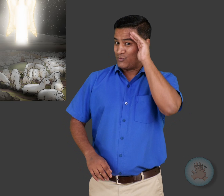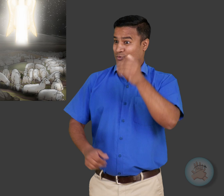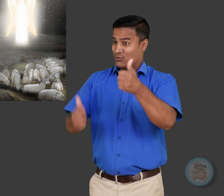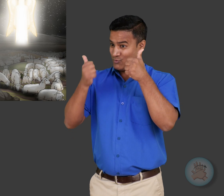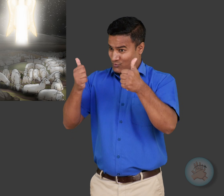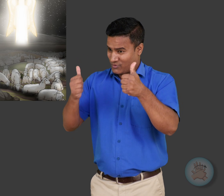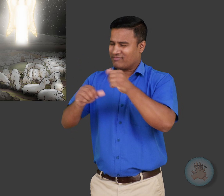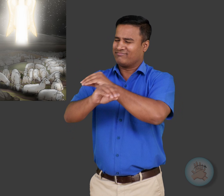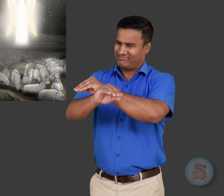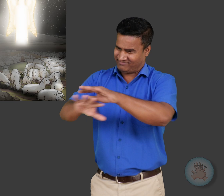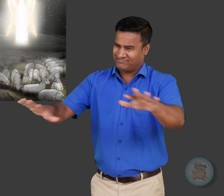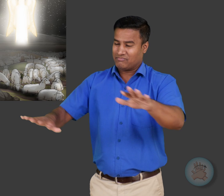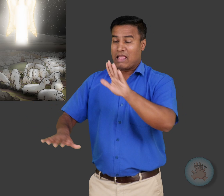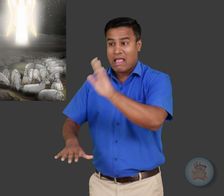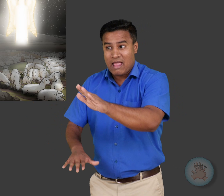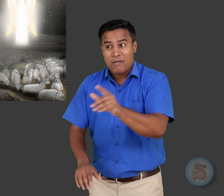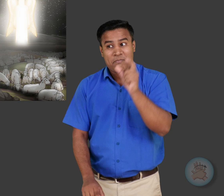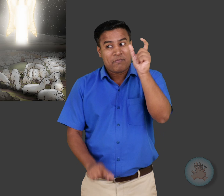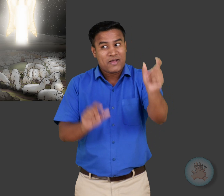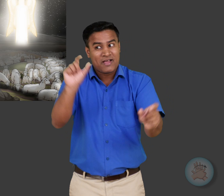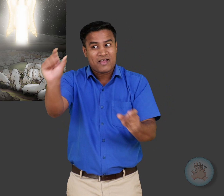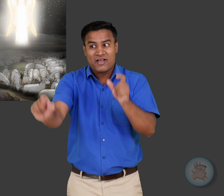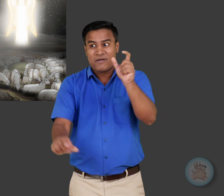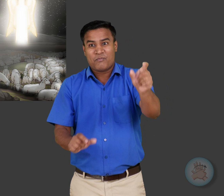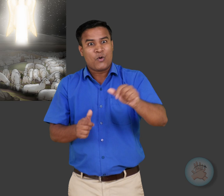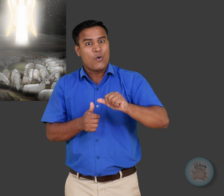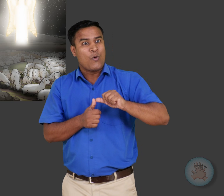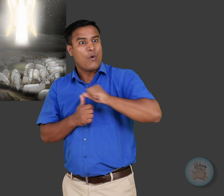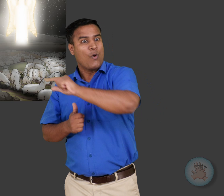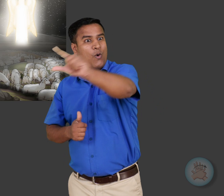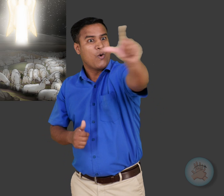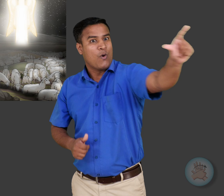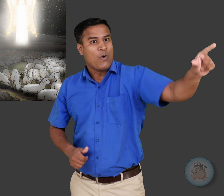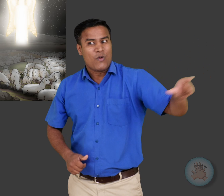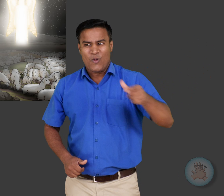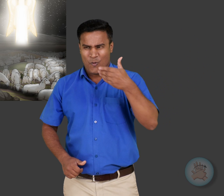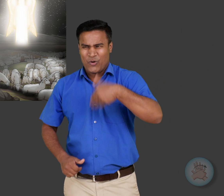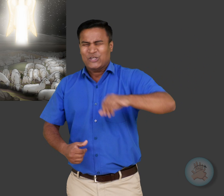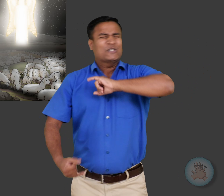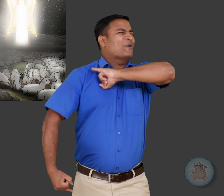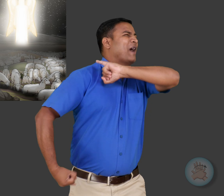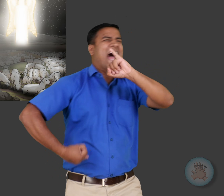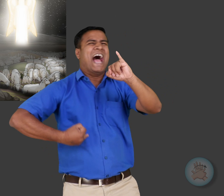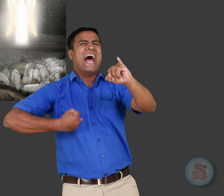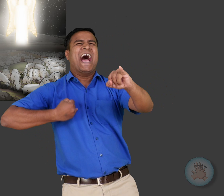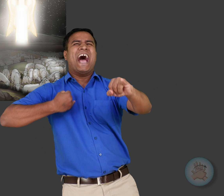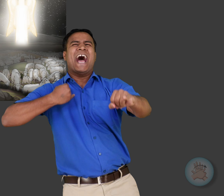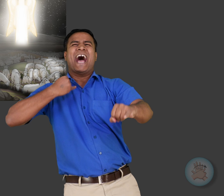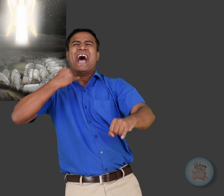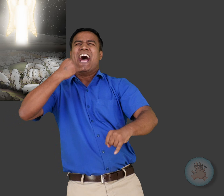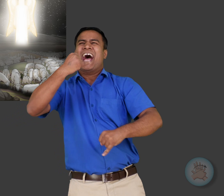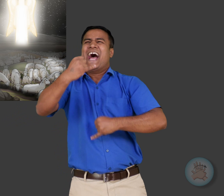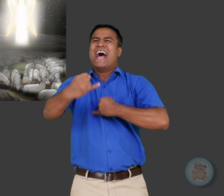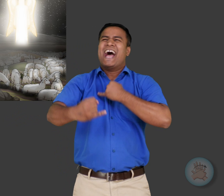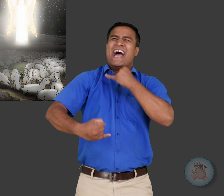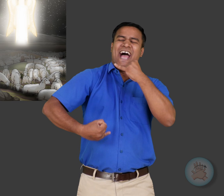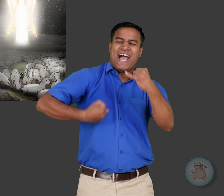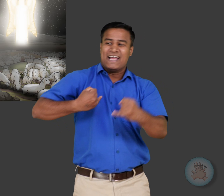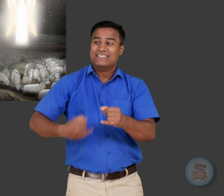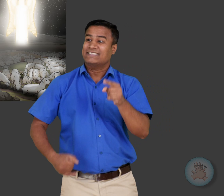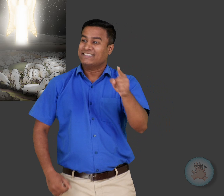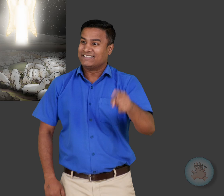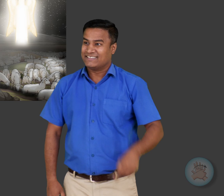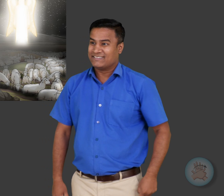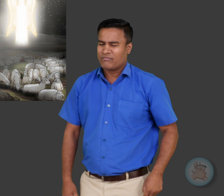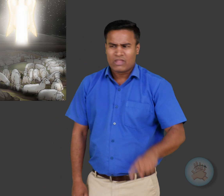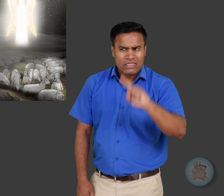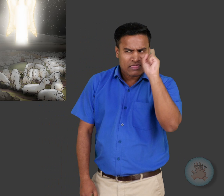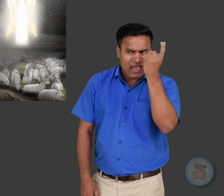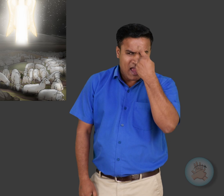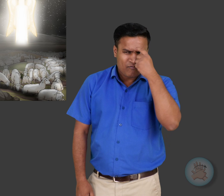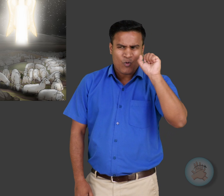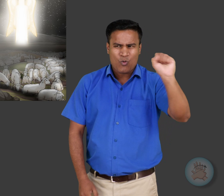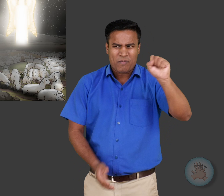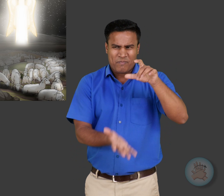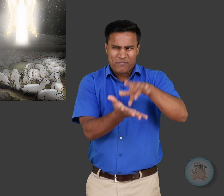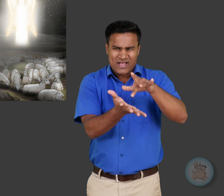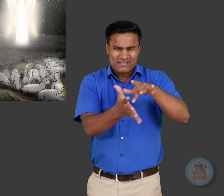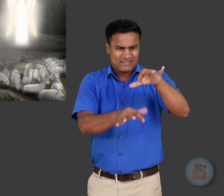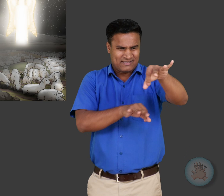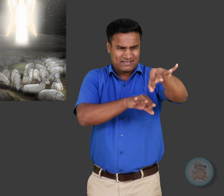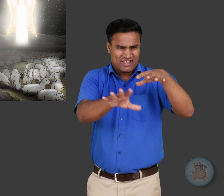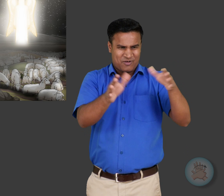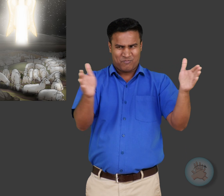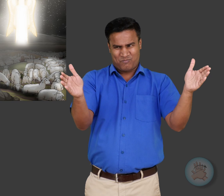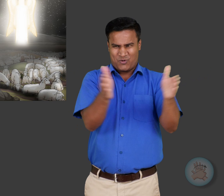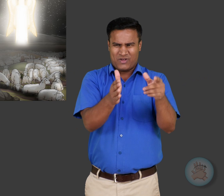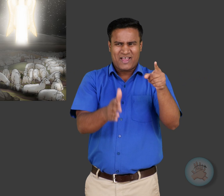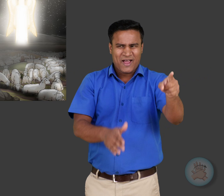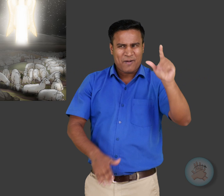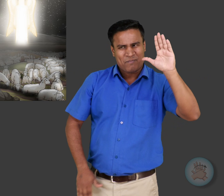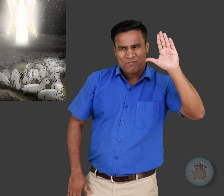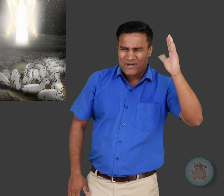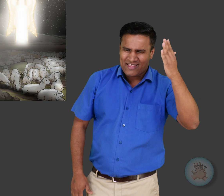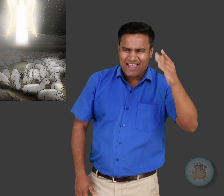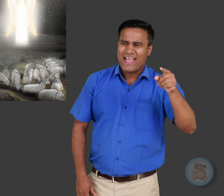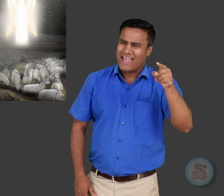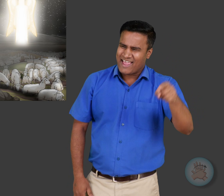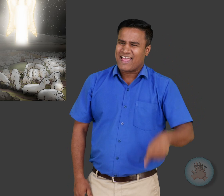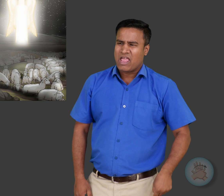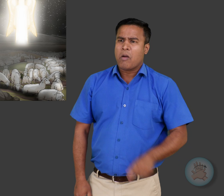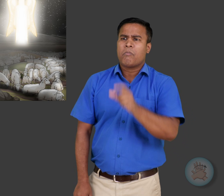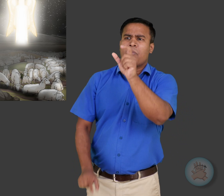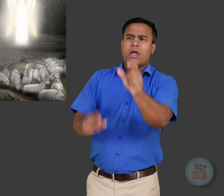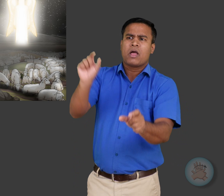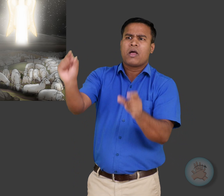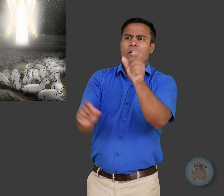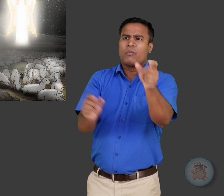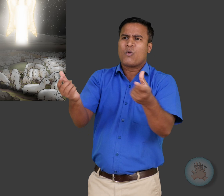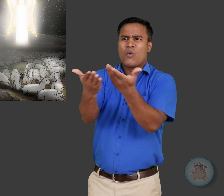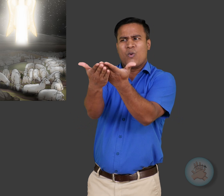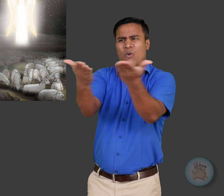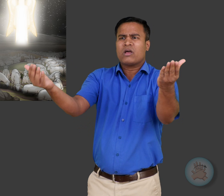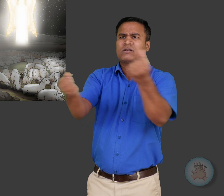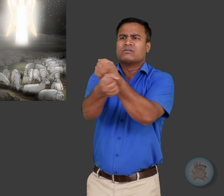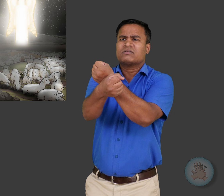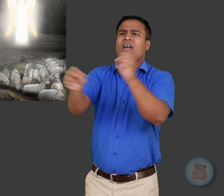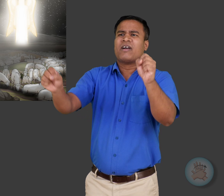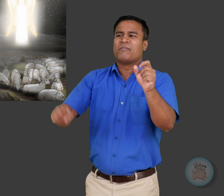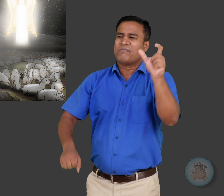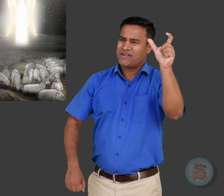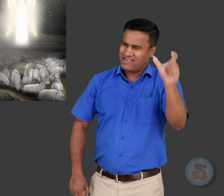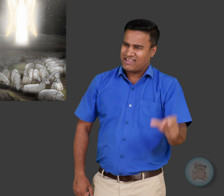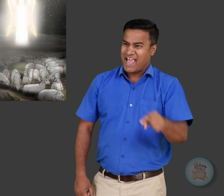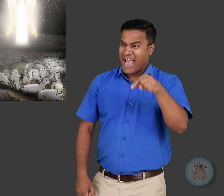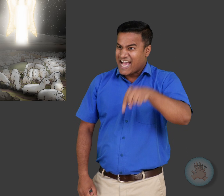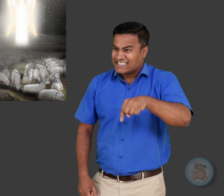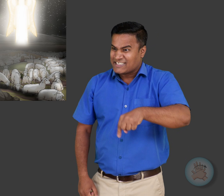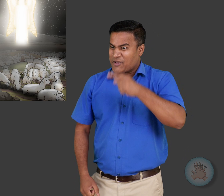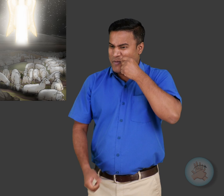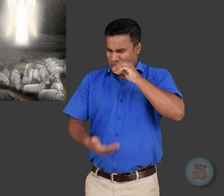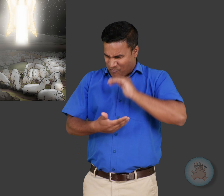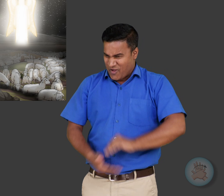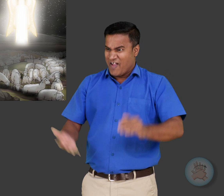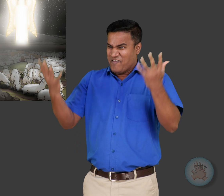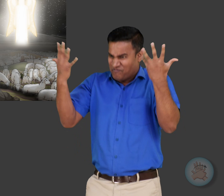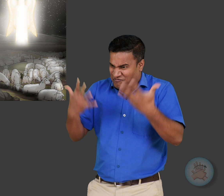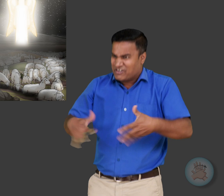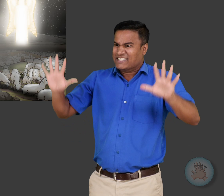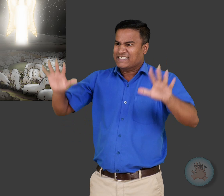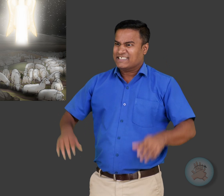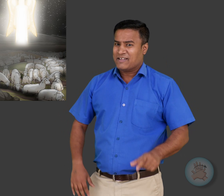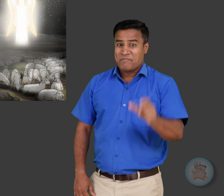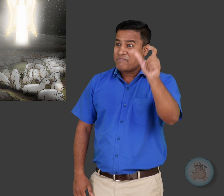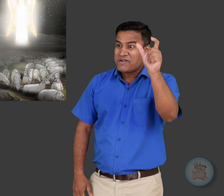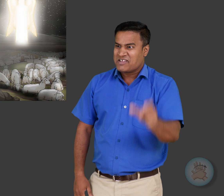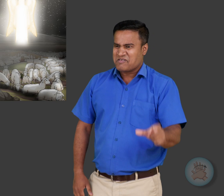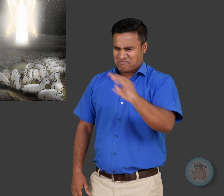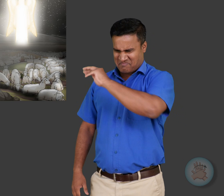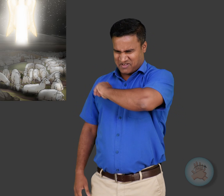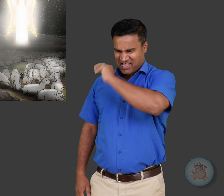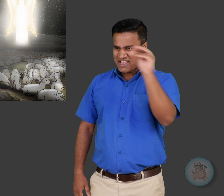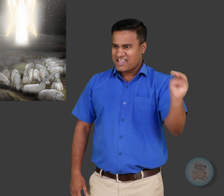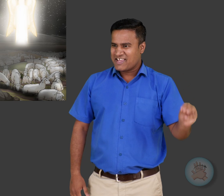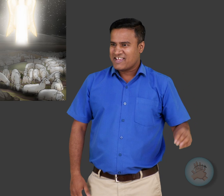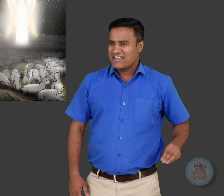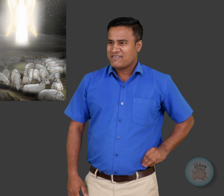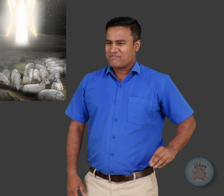For behold, I bring you good news of great joy that will be for all the people: Today in the city of David a Savior has been born to you.